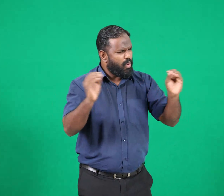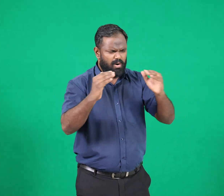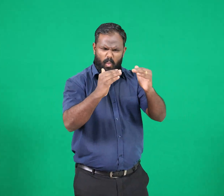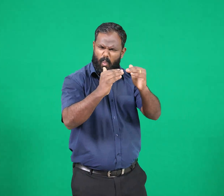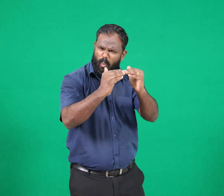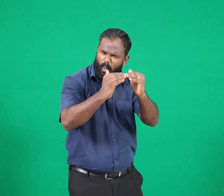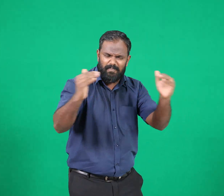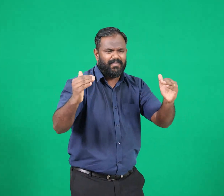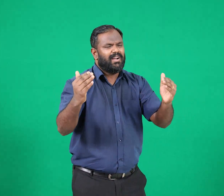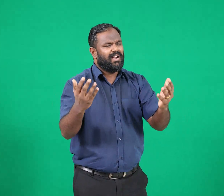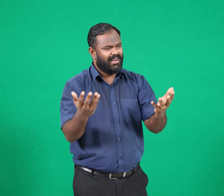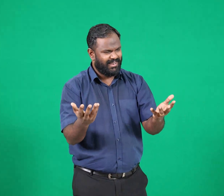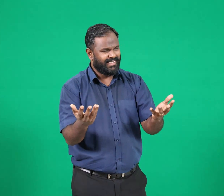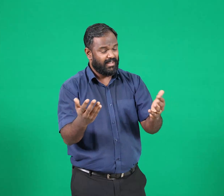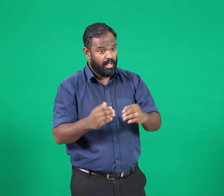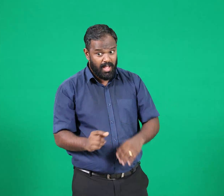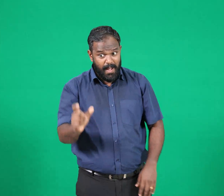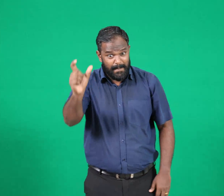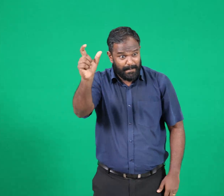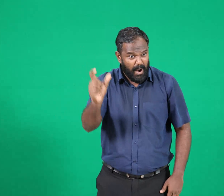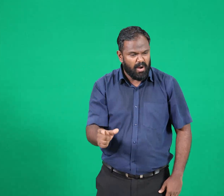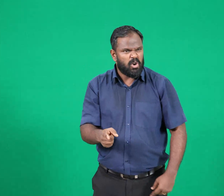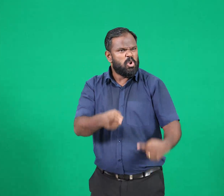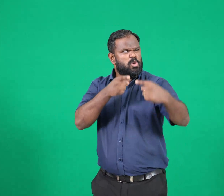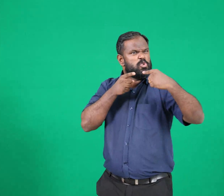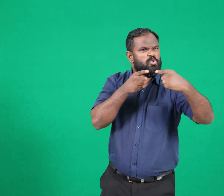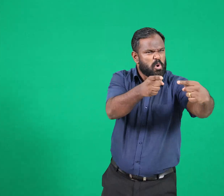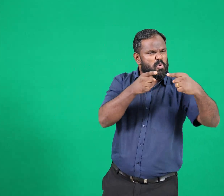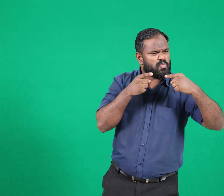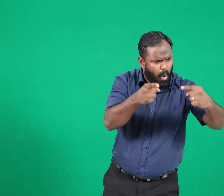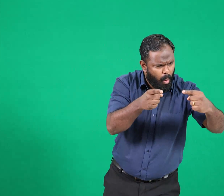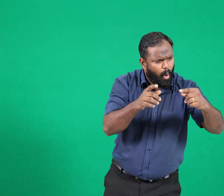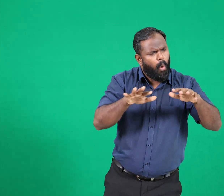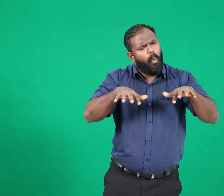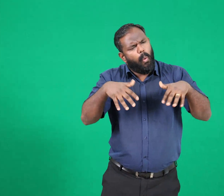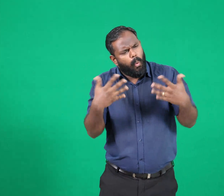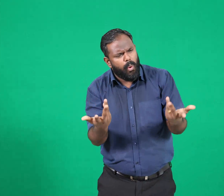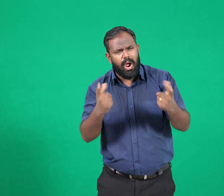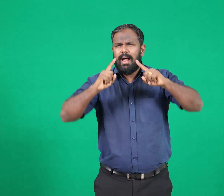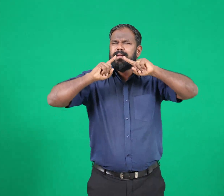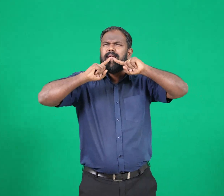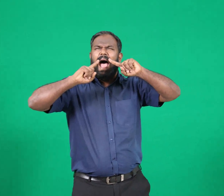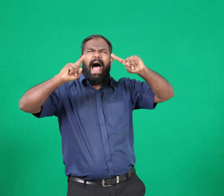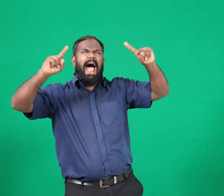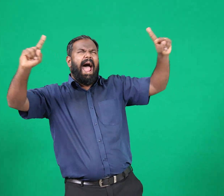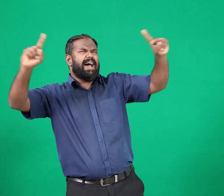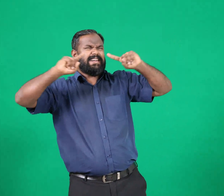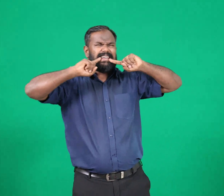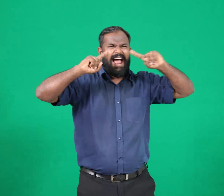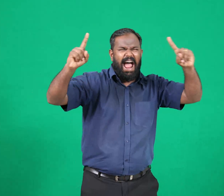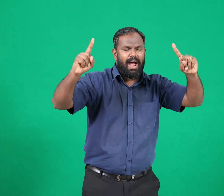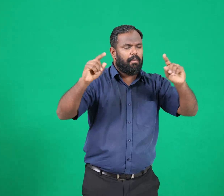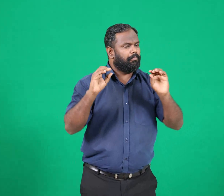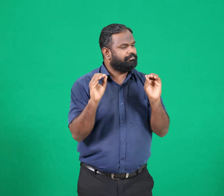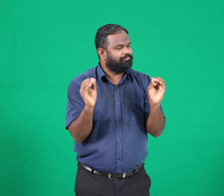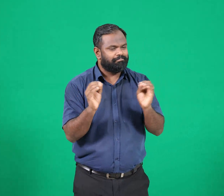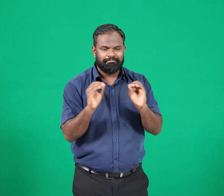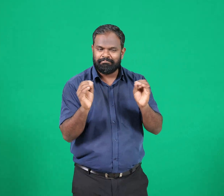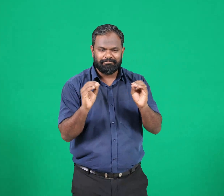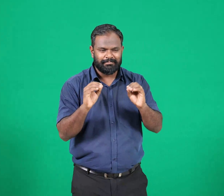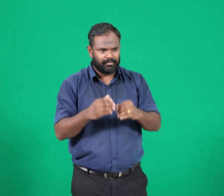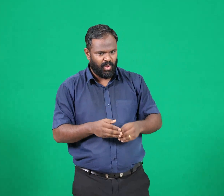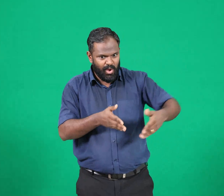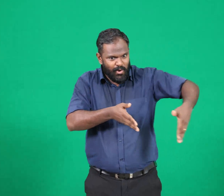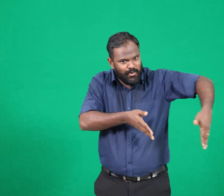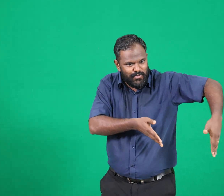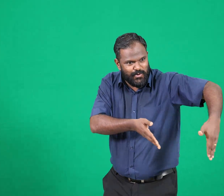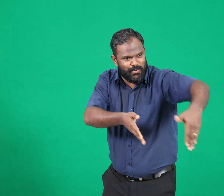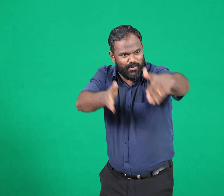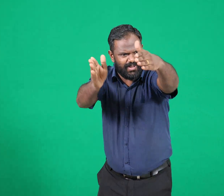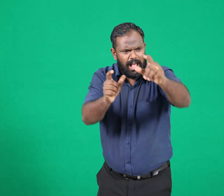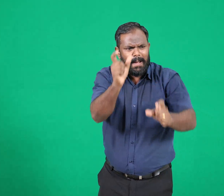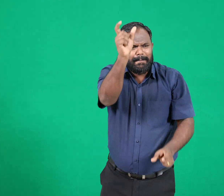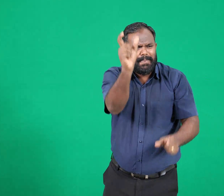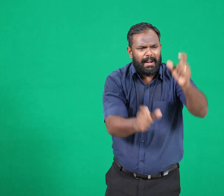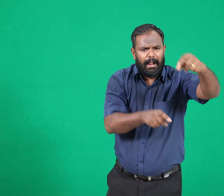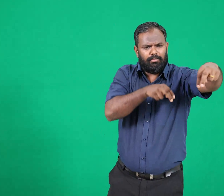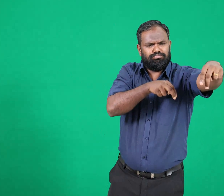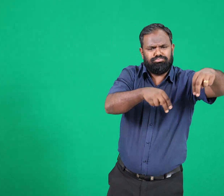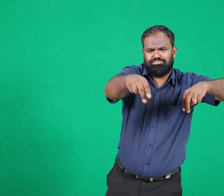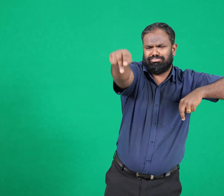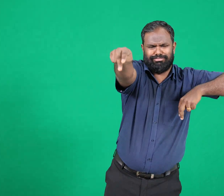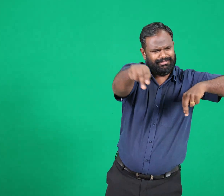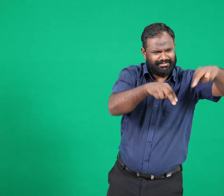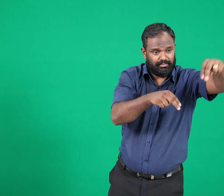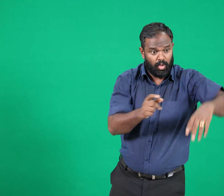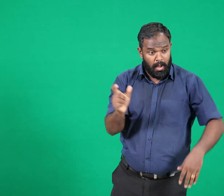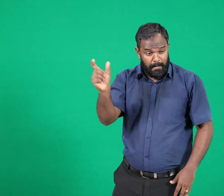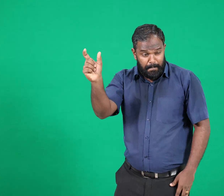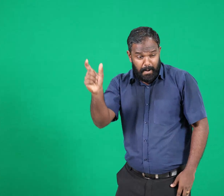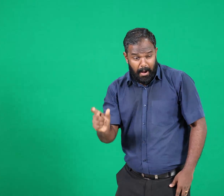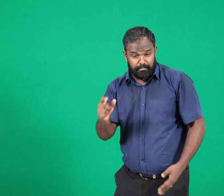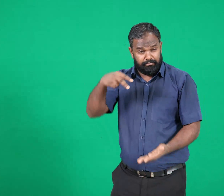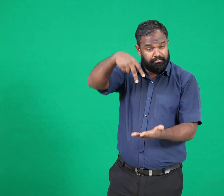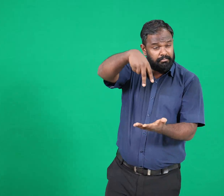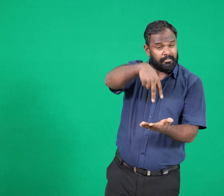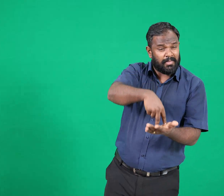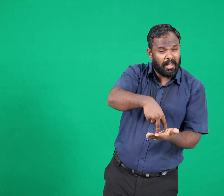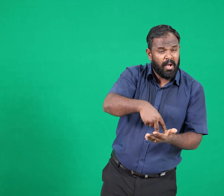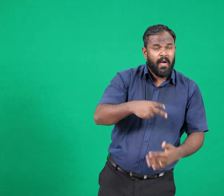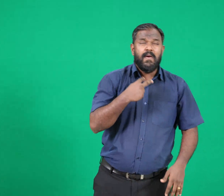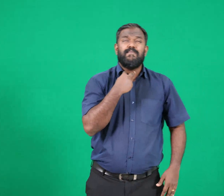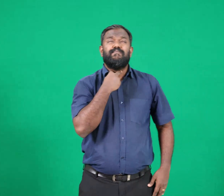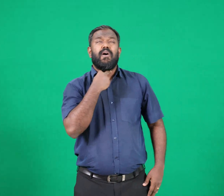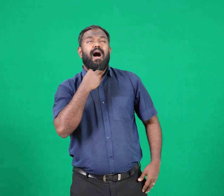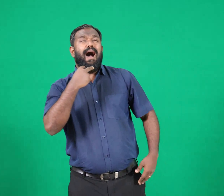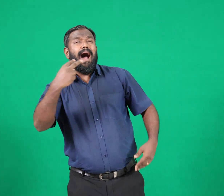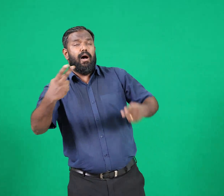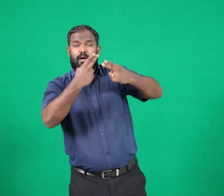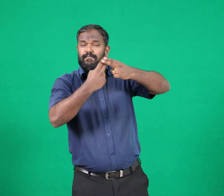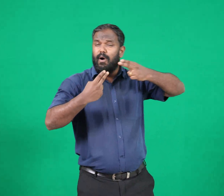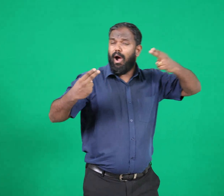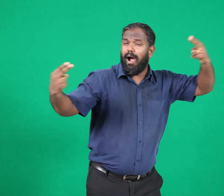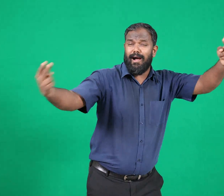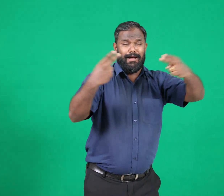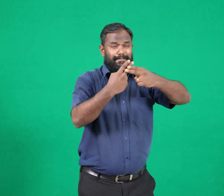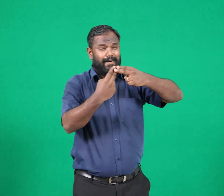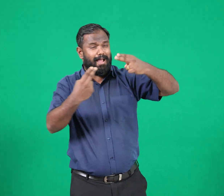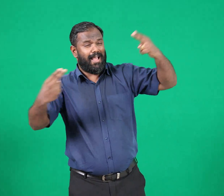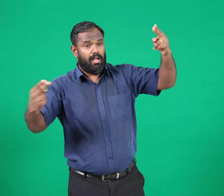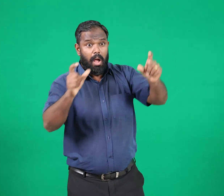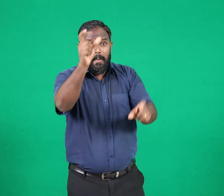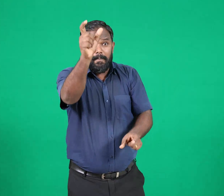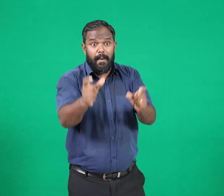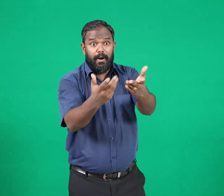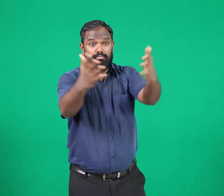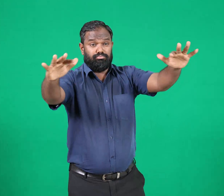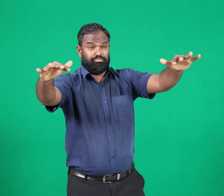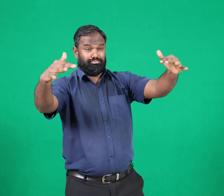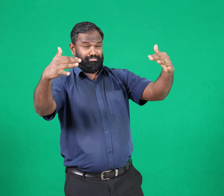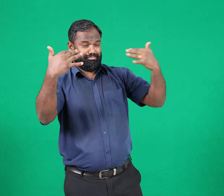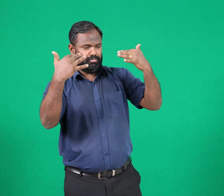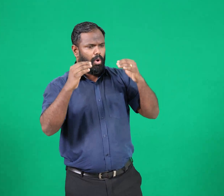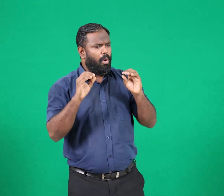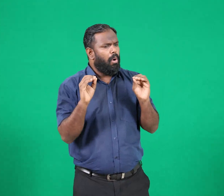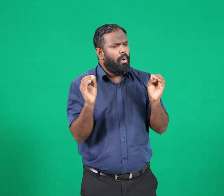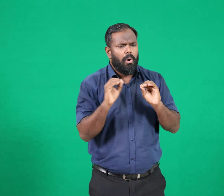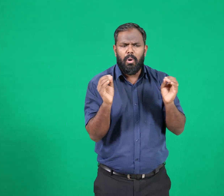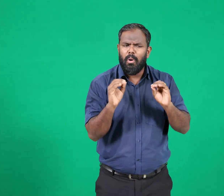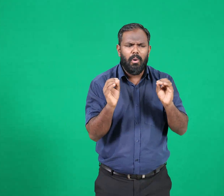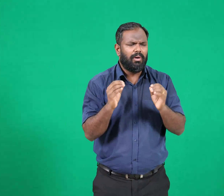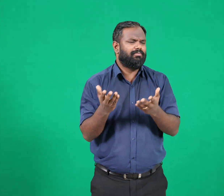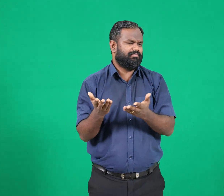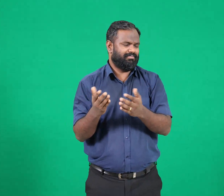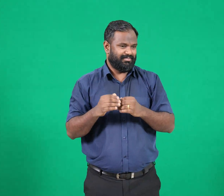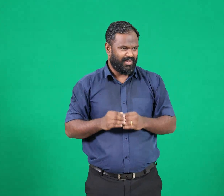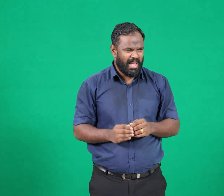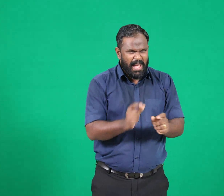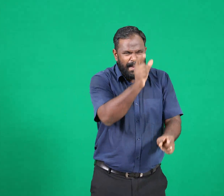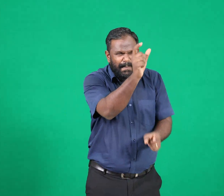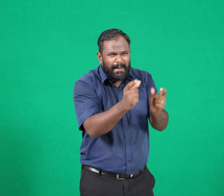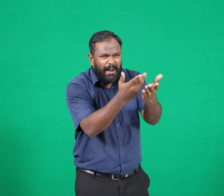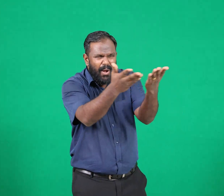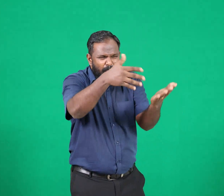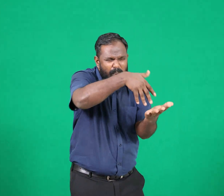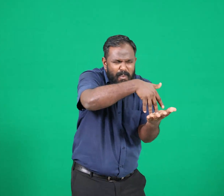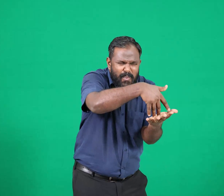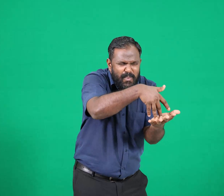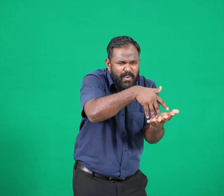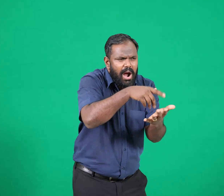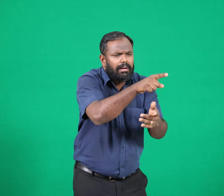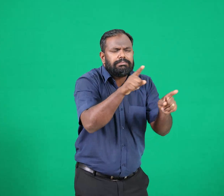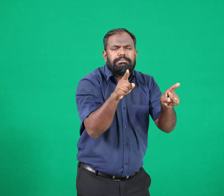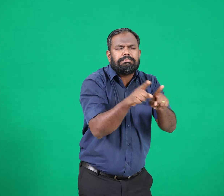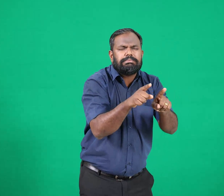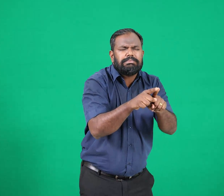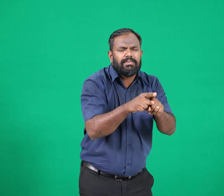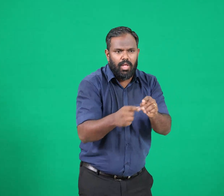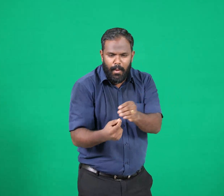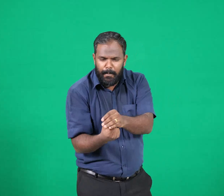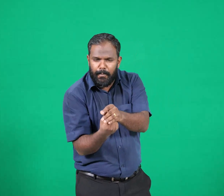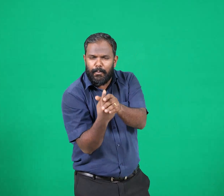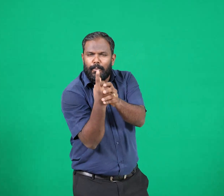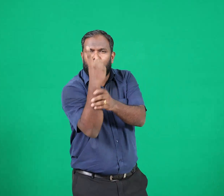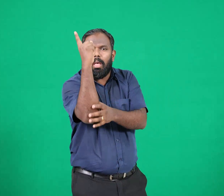He will not quarrel or cry out; no one will hear His voice in the streets.